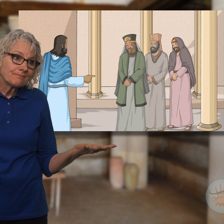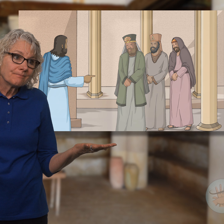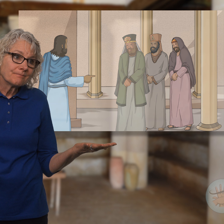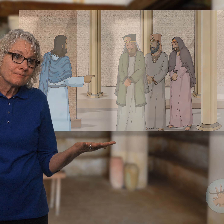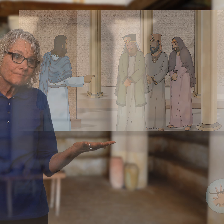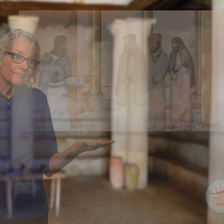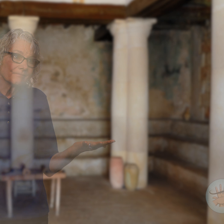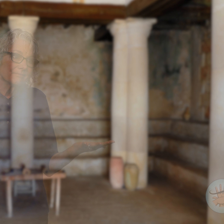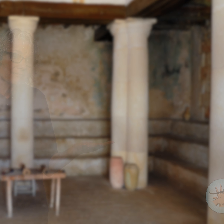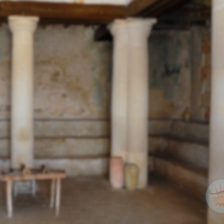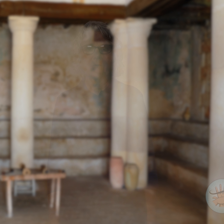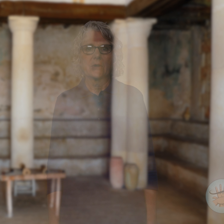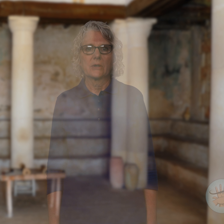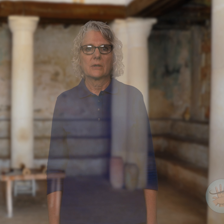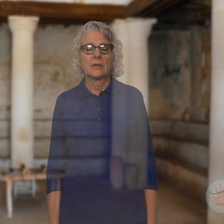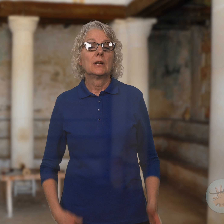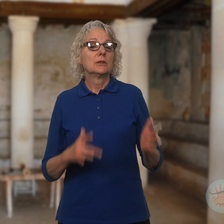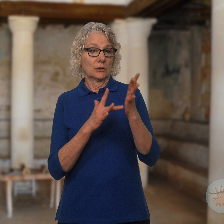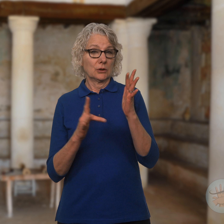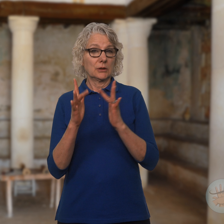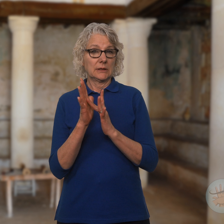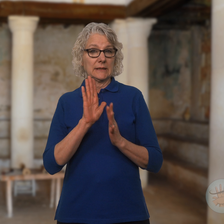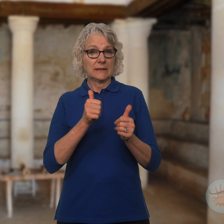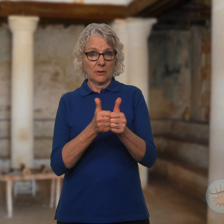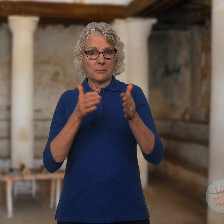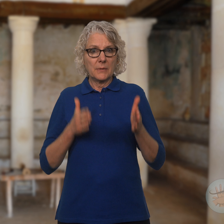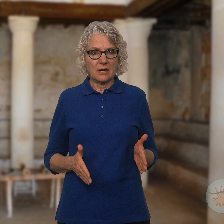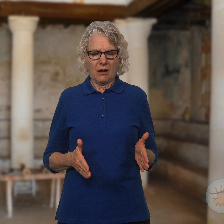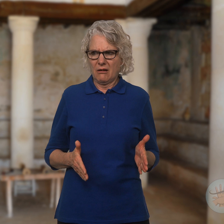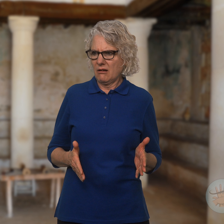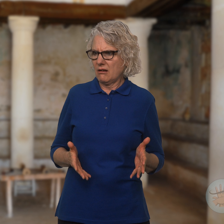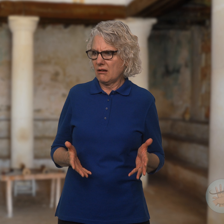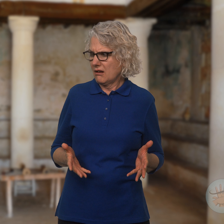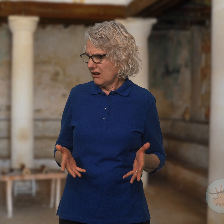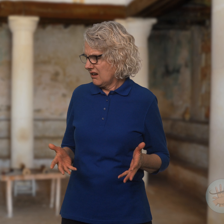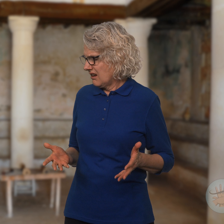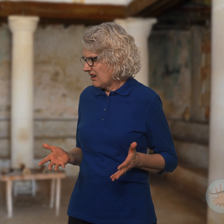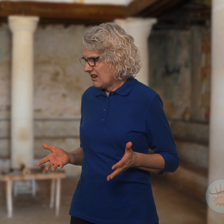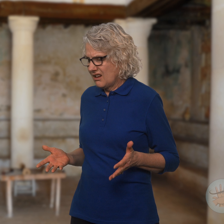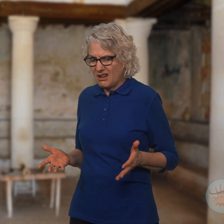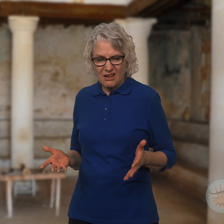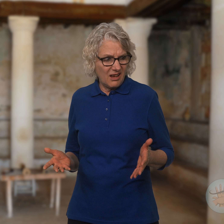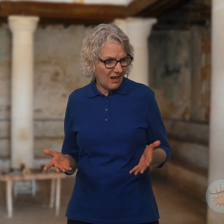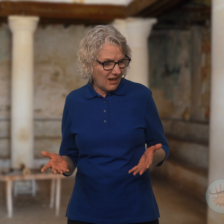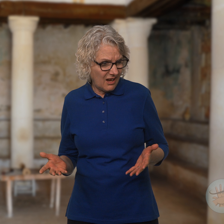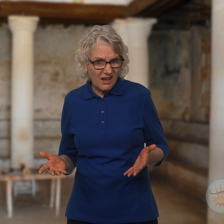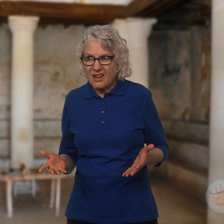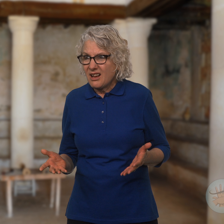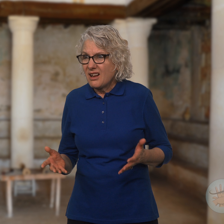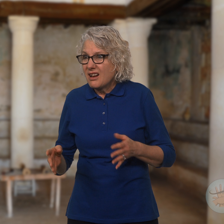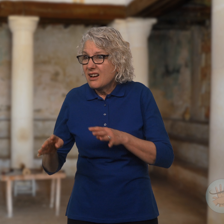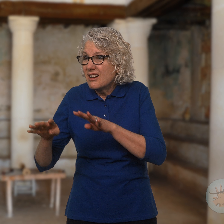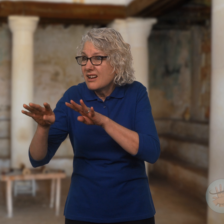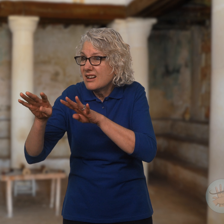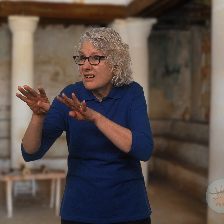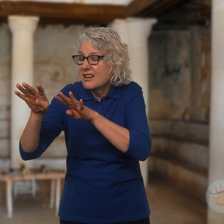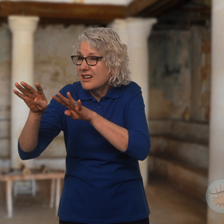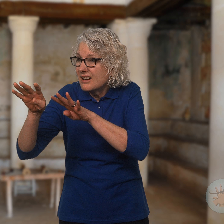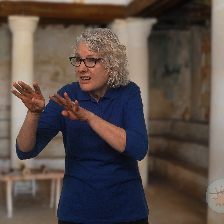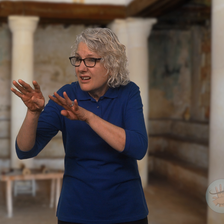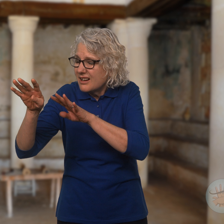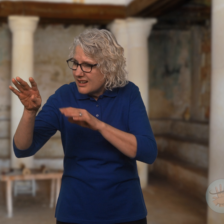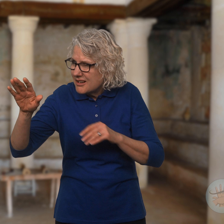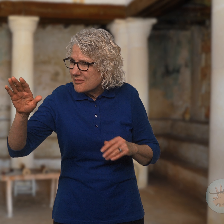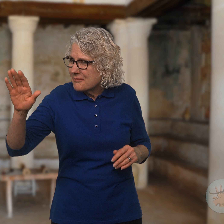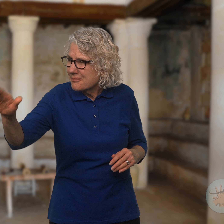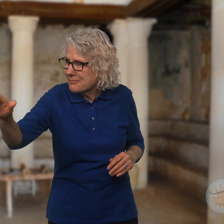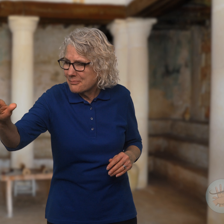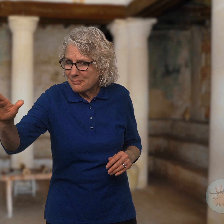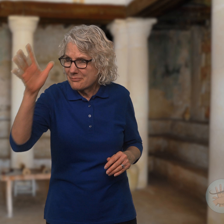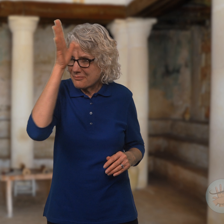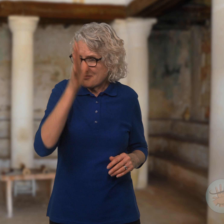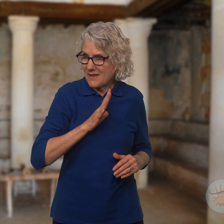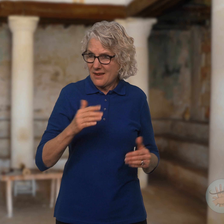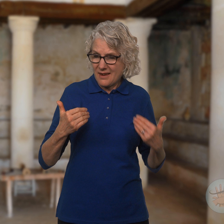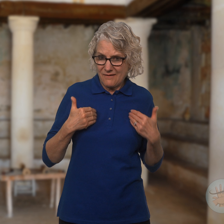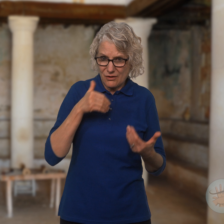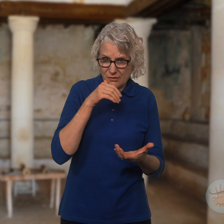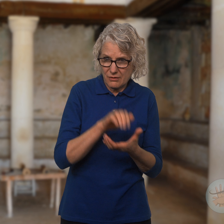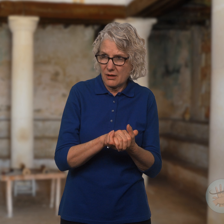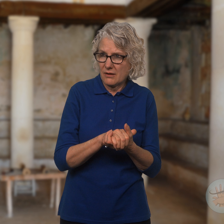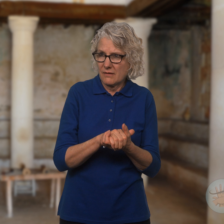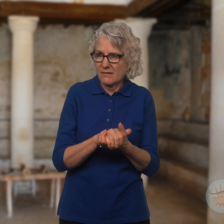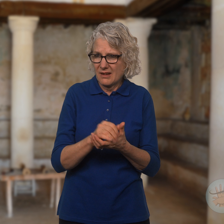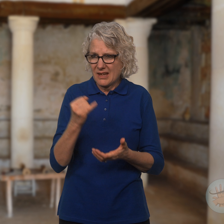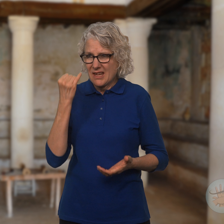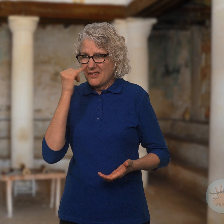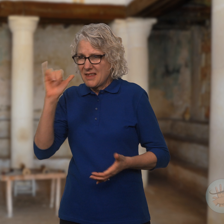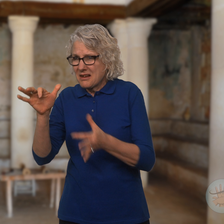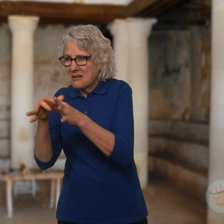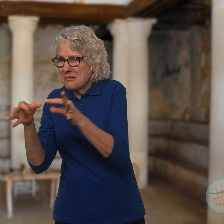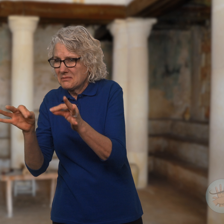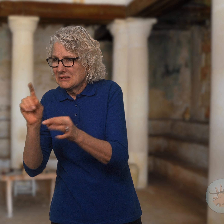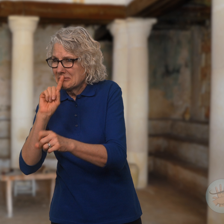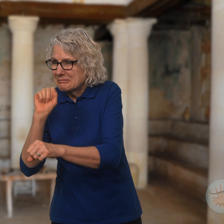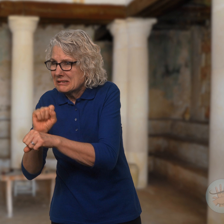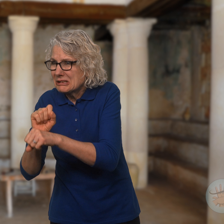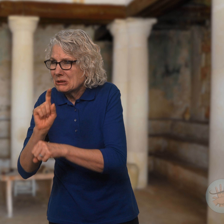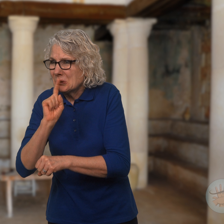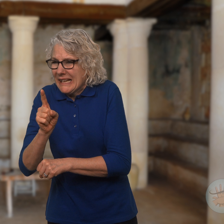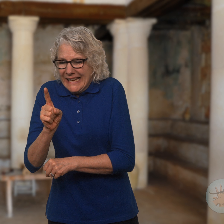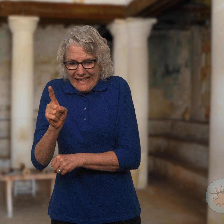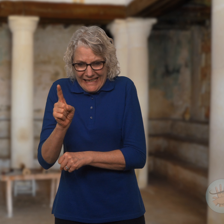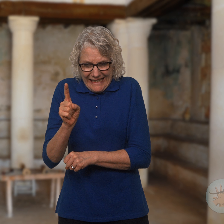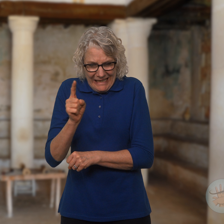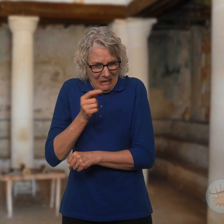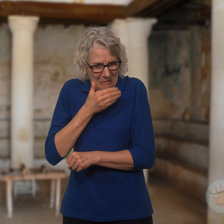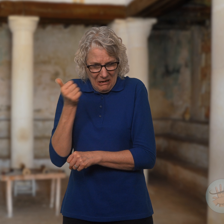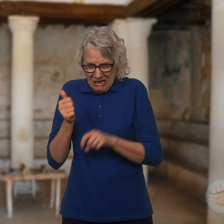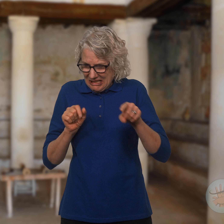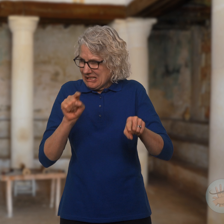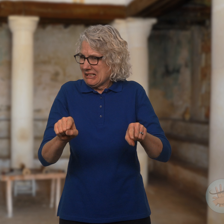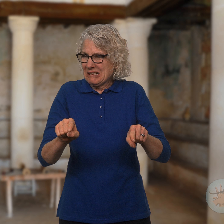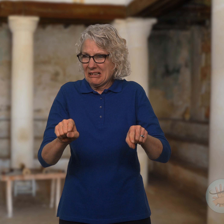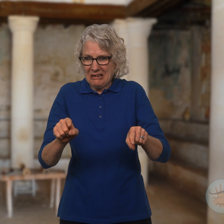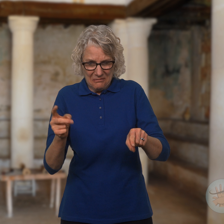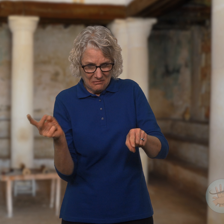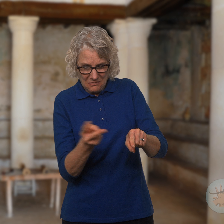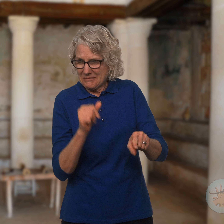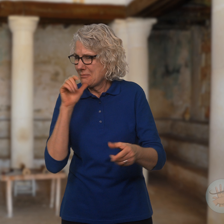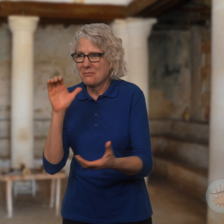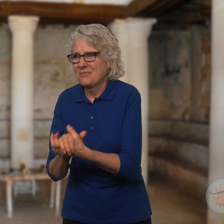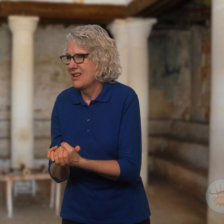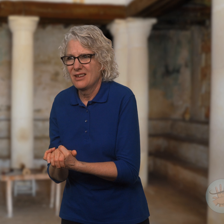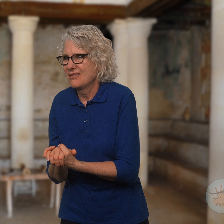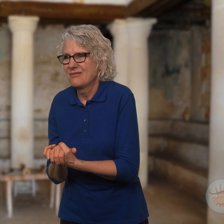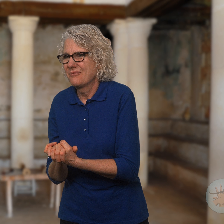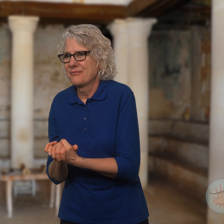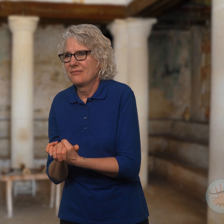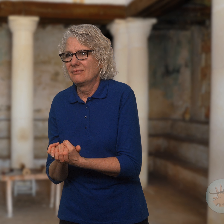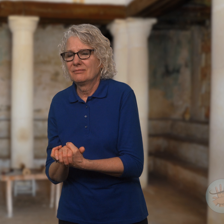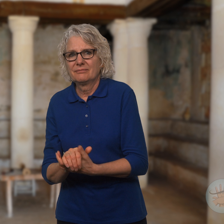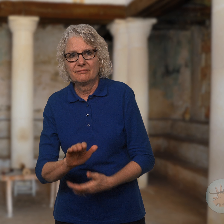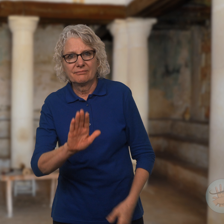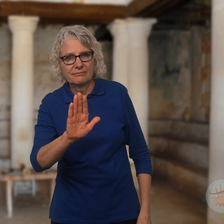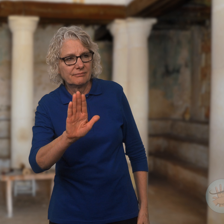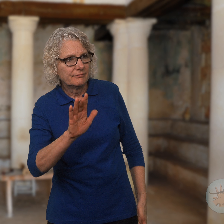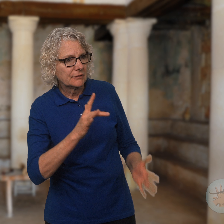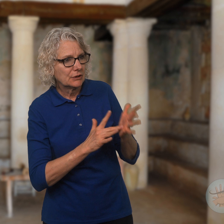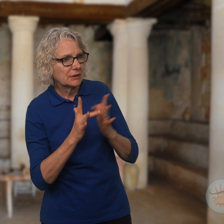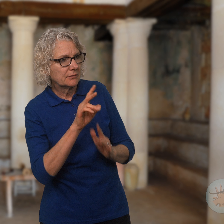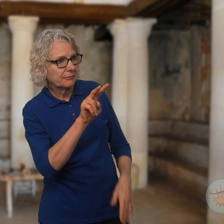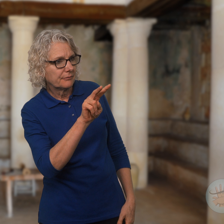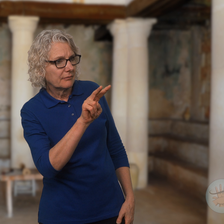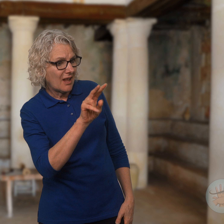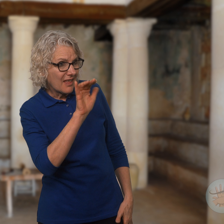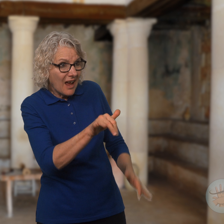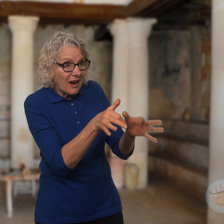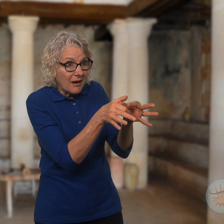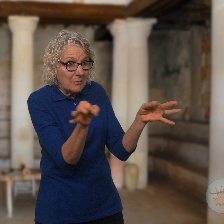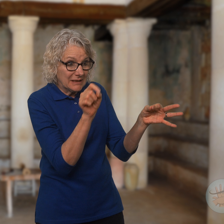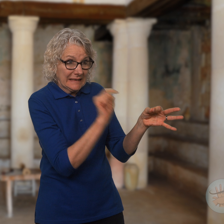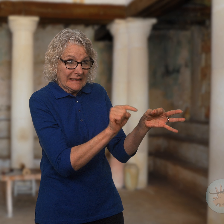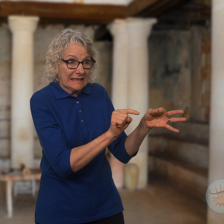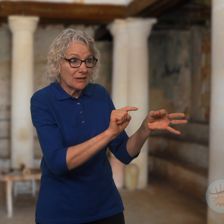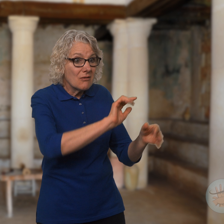His disciples said to Him, “If this is the case between a man and his wife, it is better not to marry.”